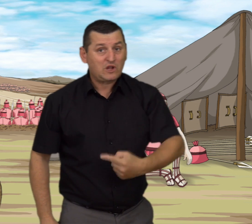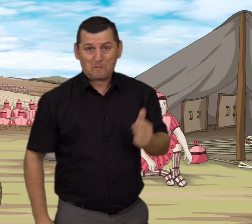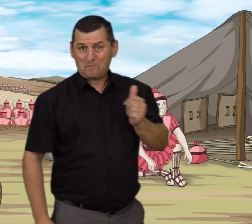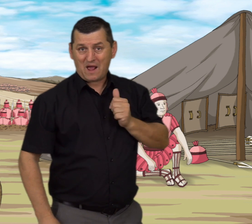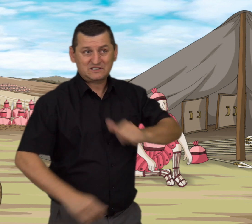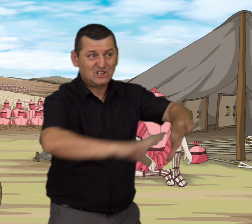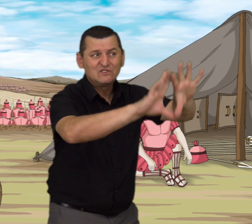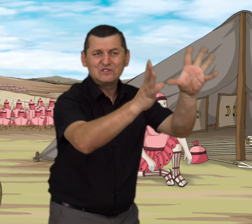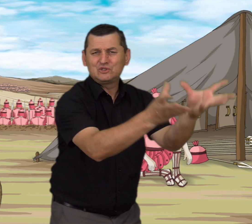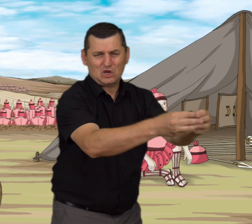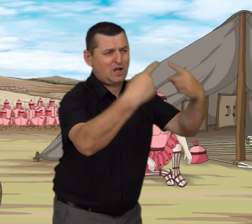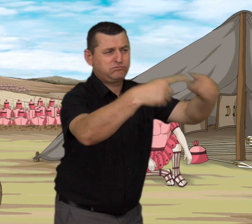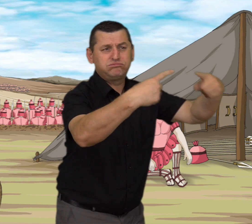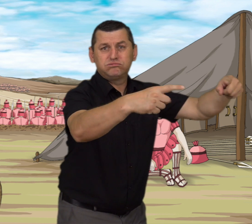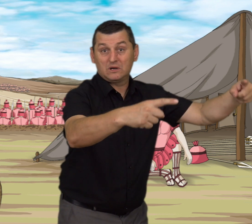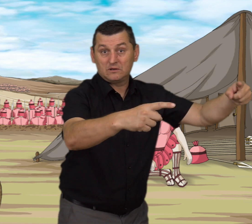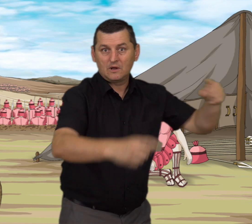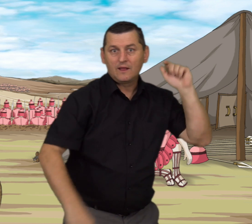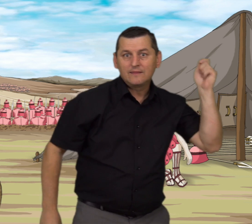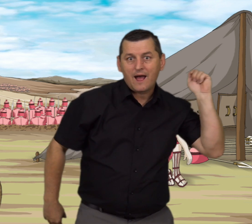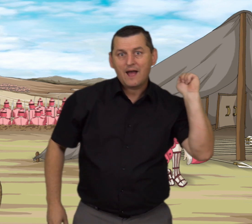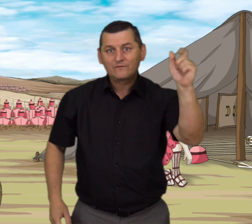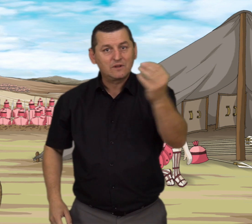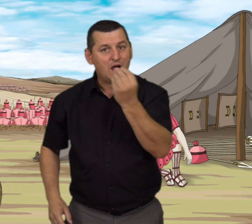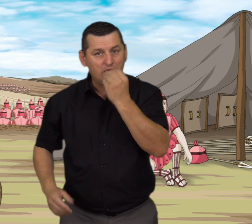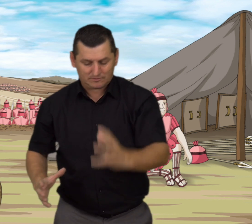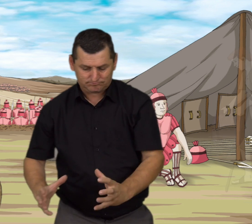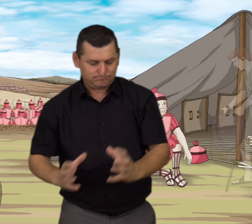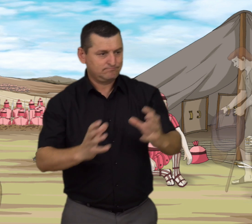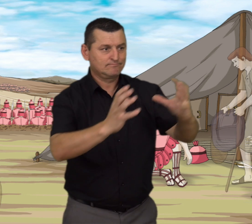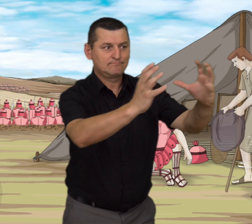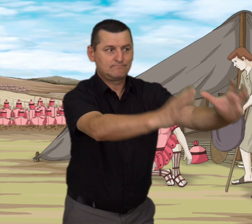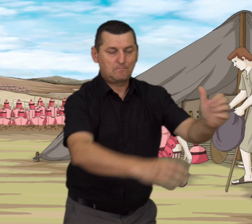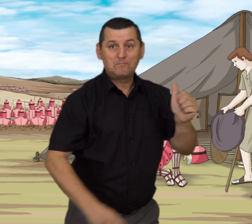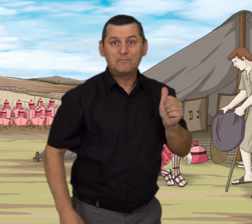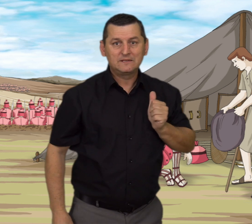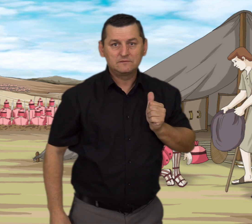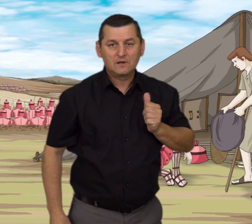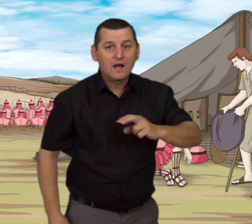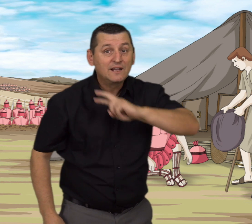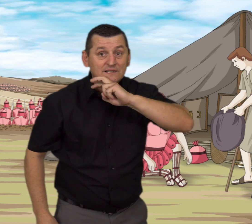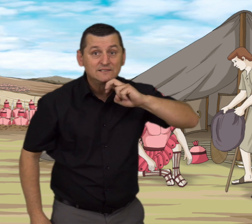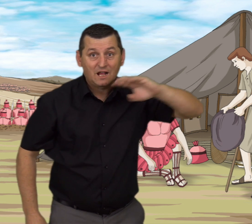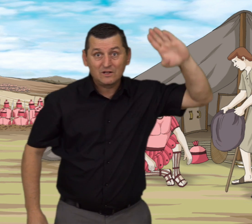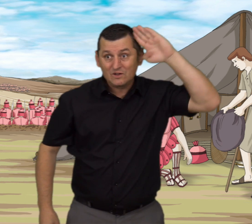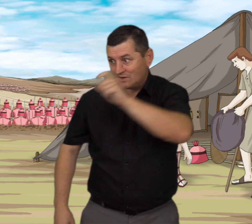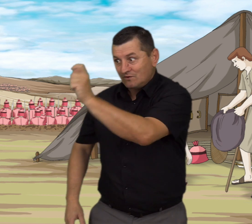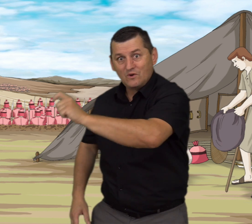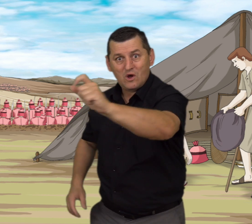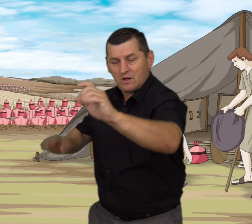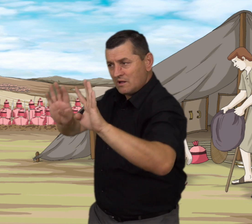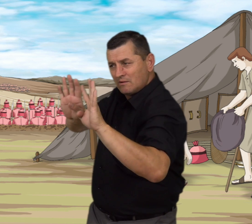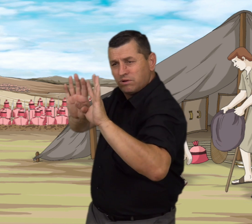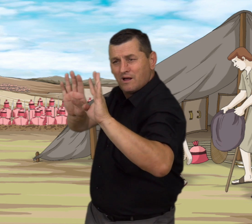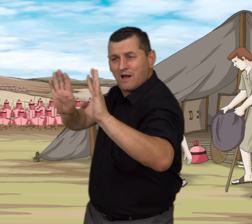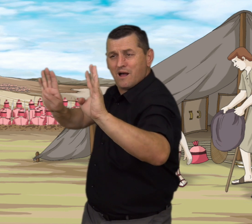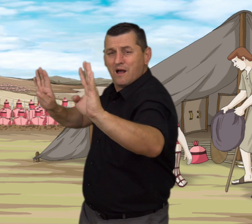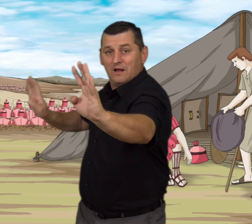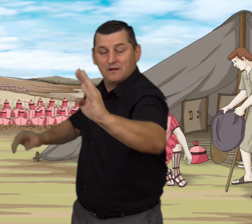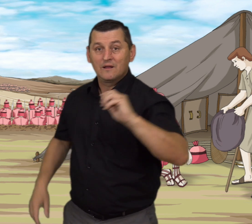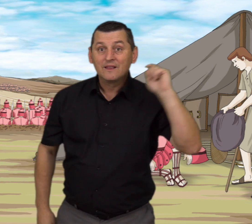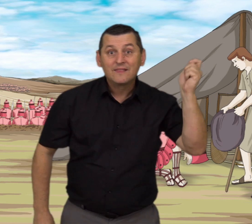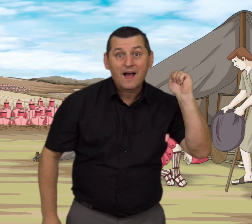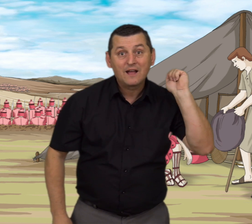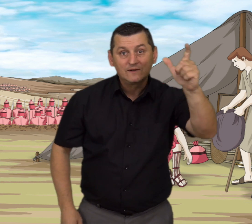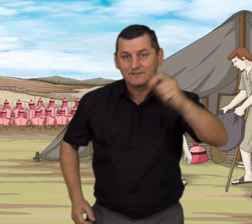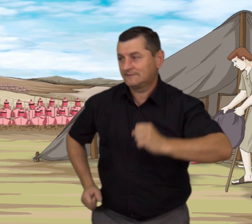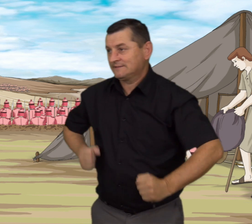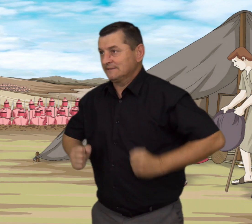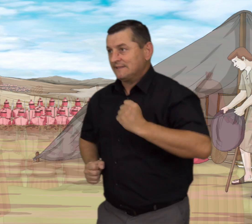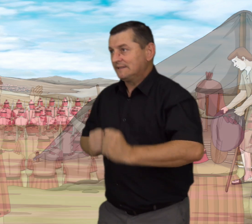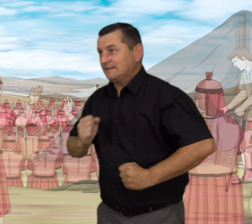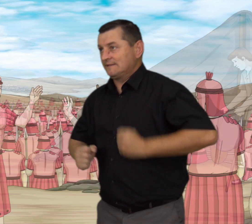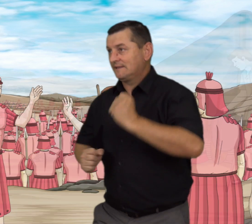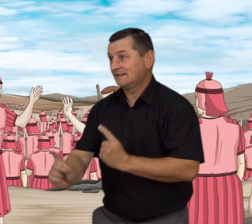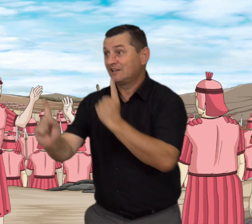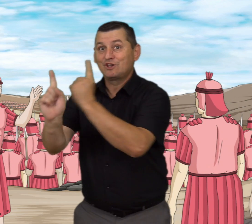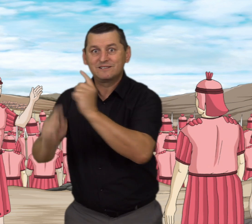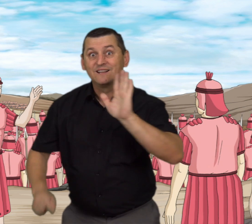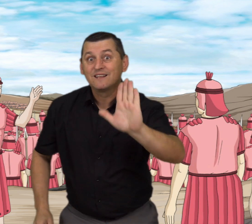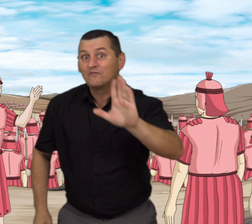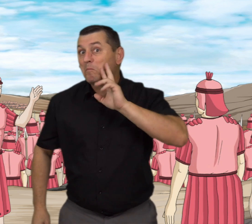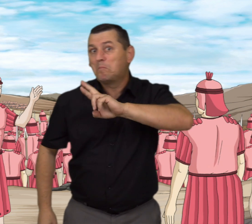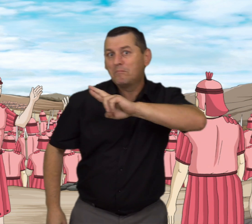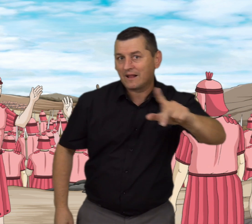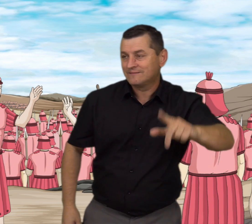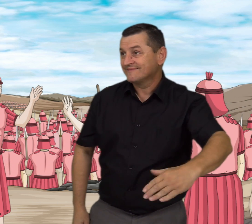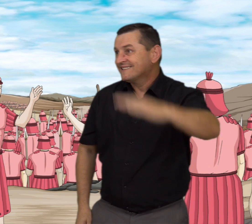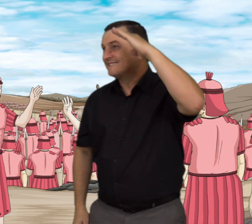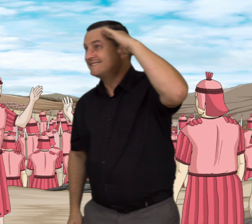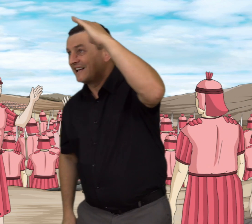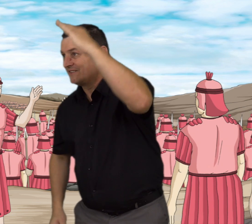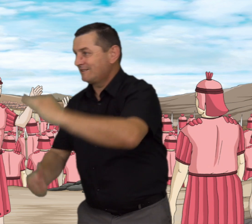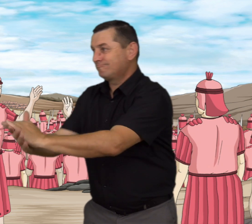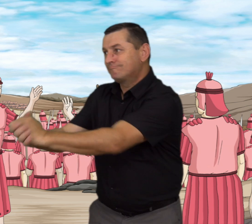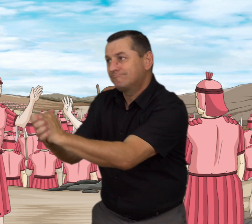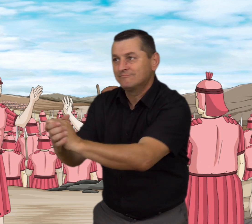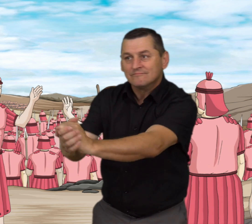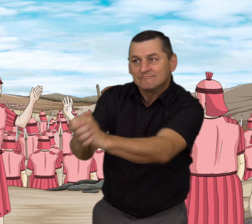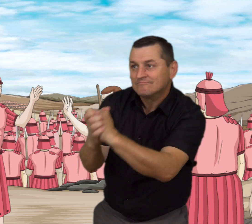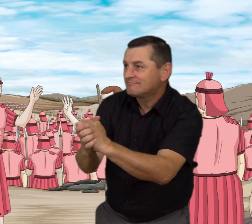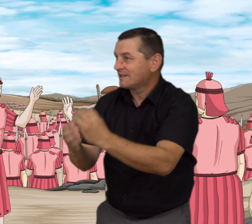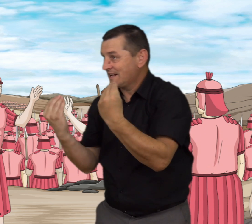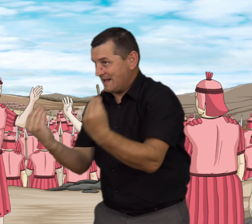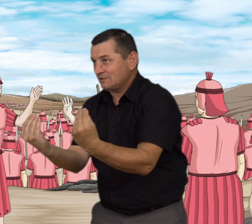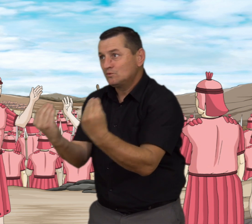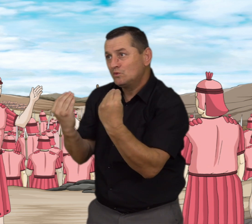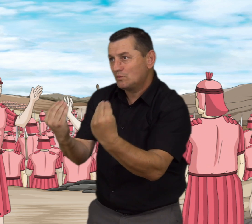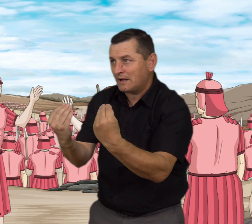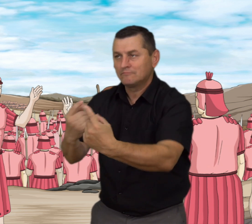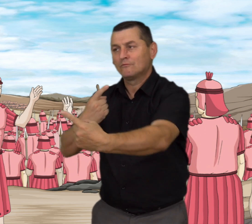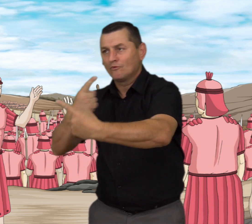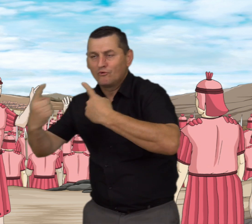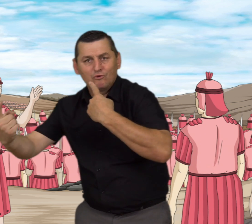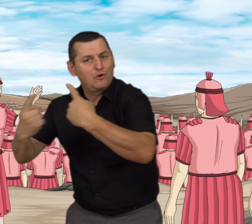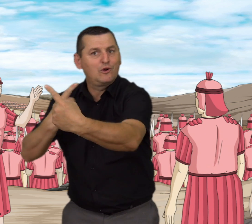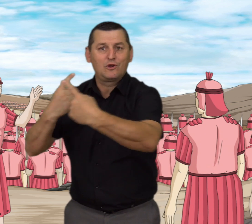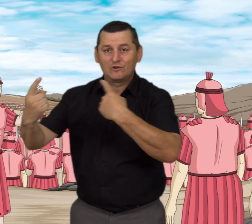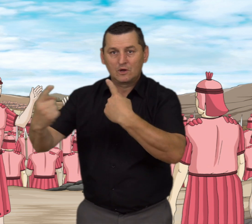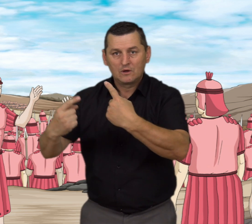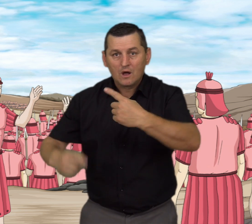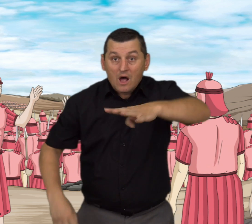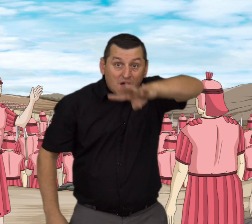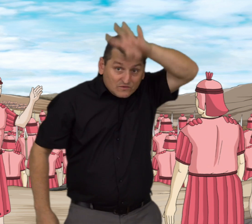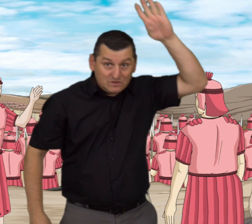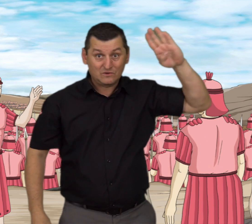Then David left his supplies in the care of the quartermaster and ran to the battle line.